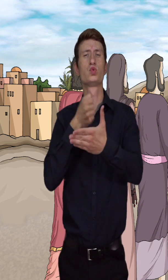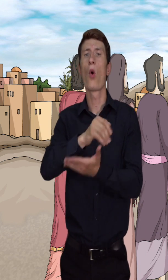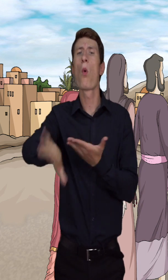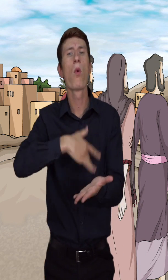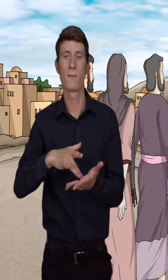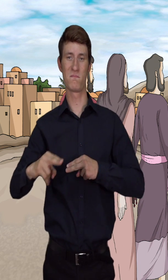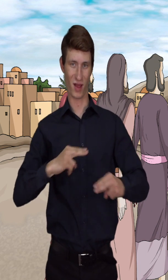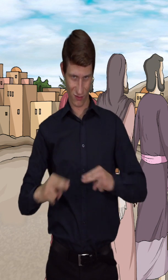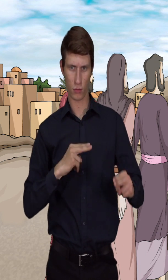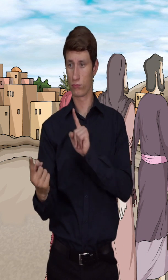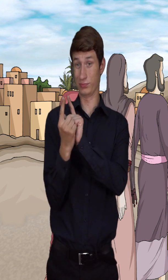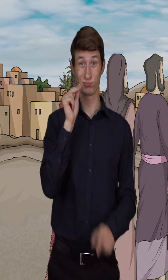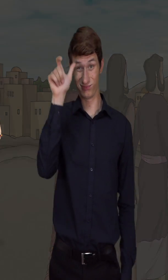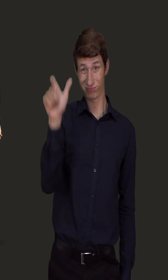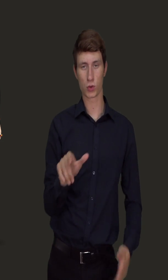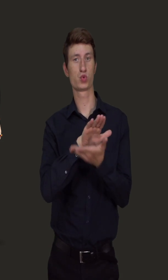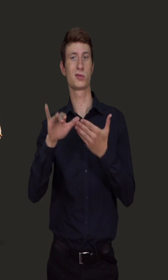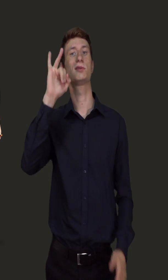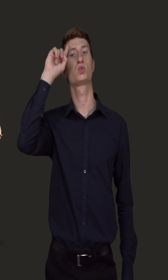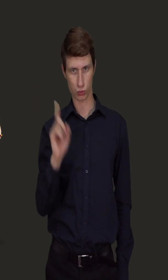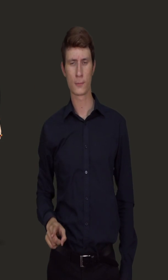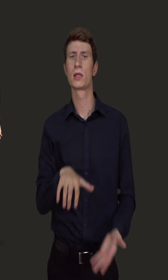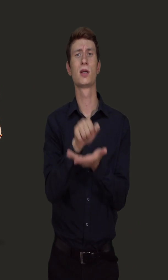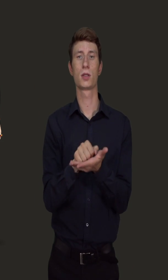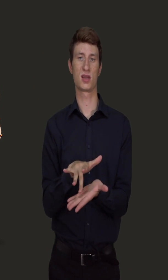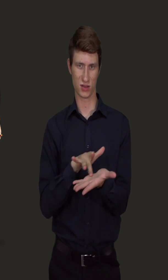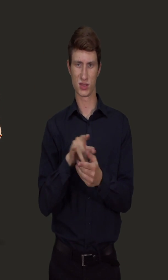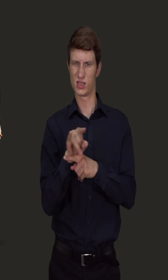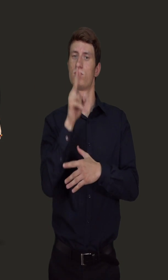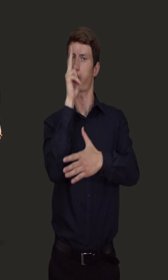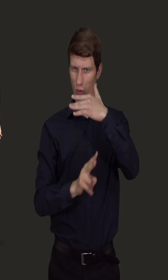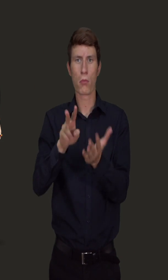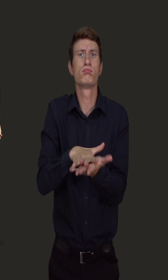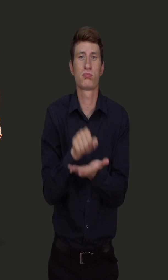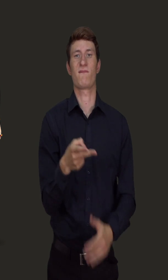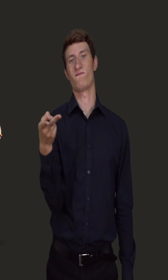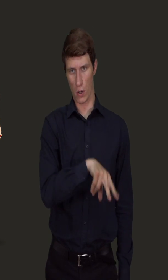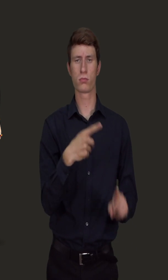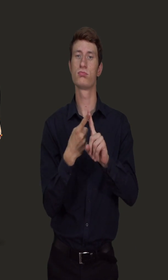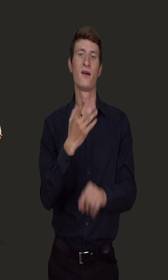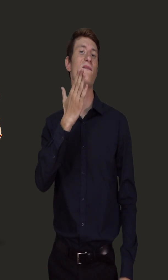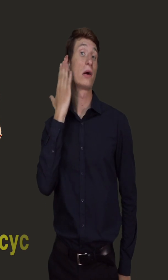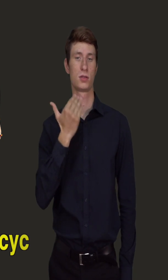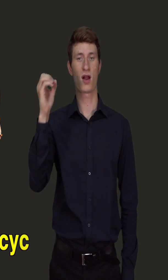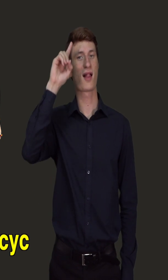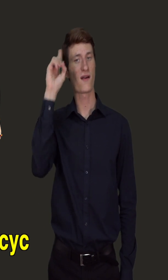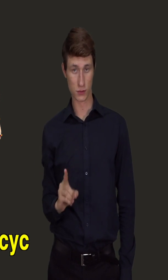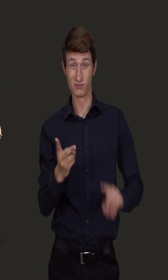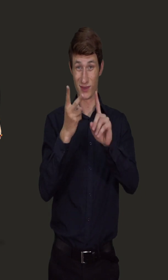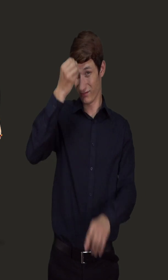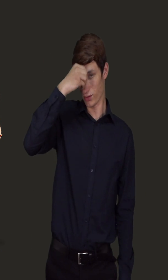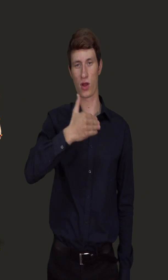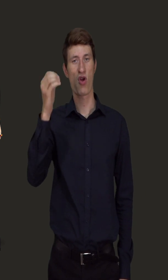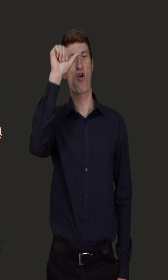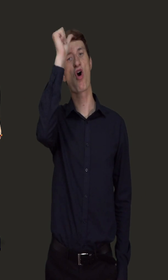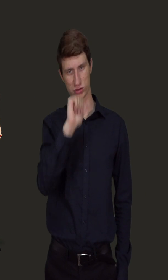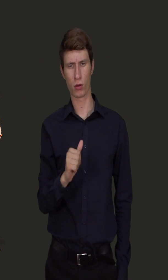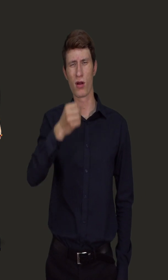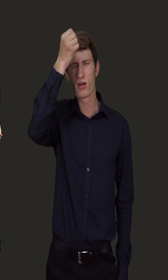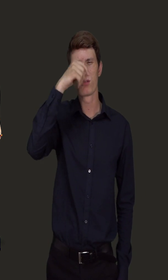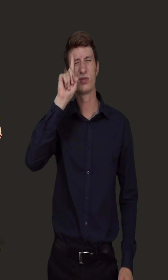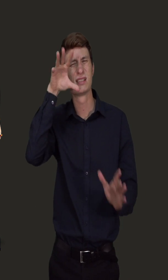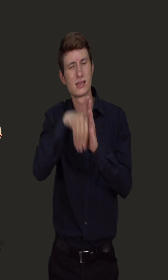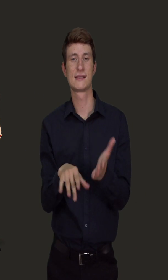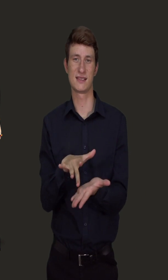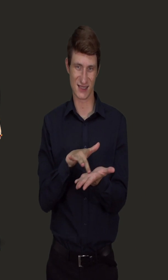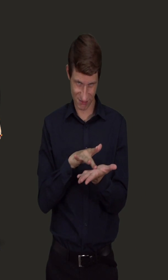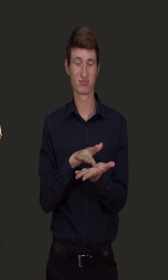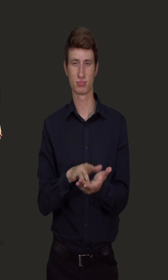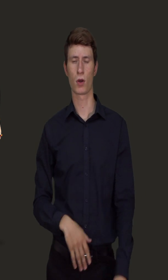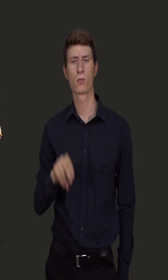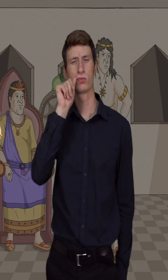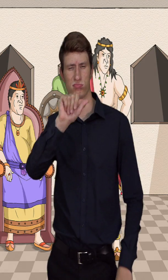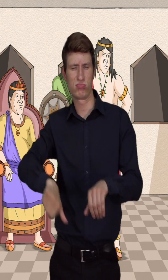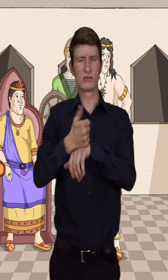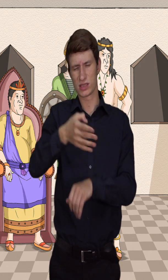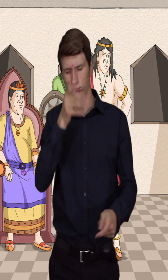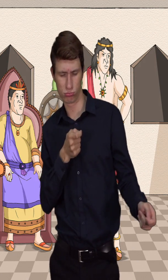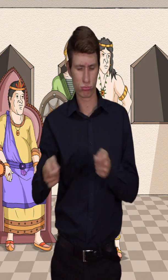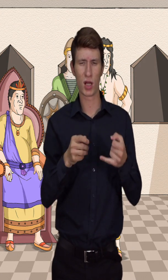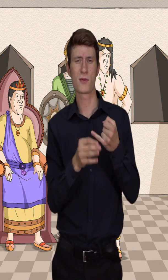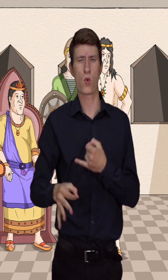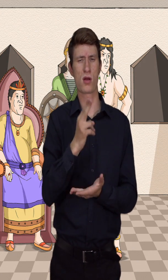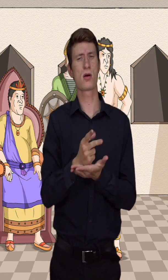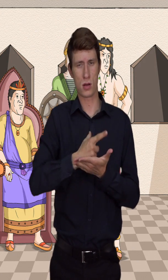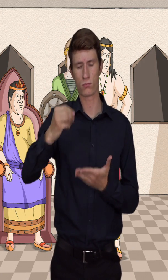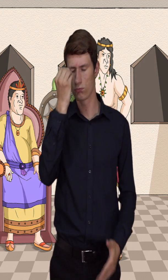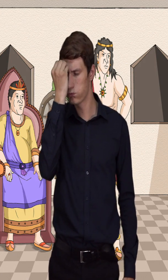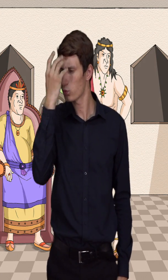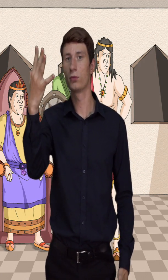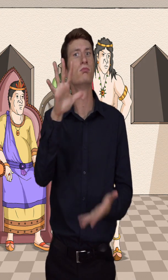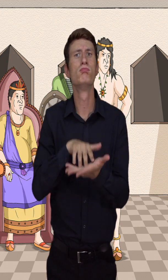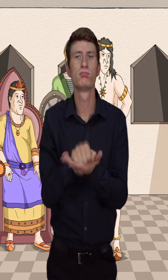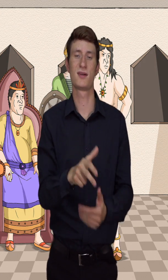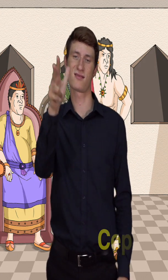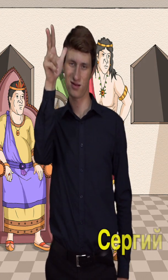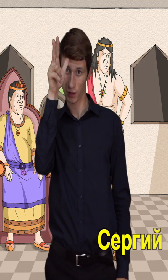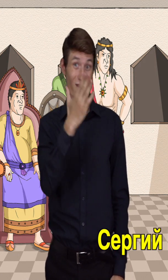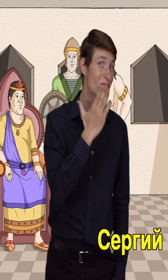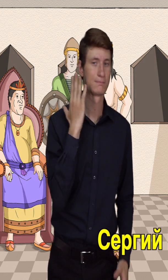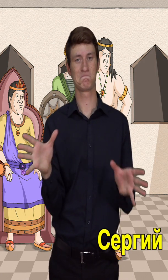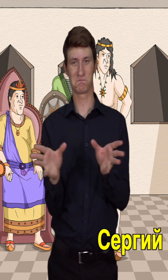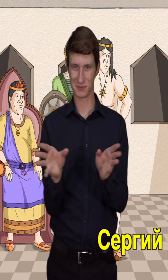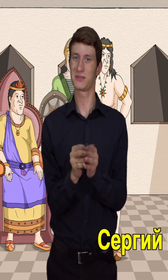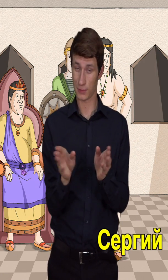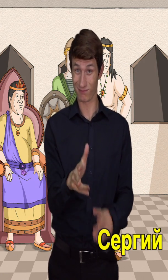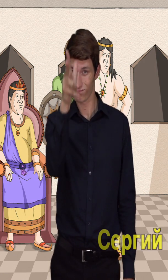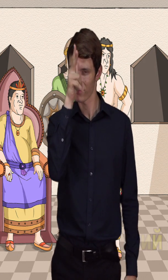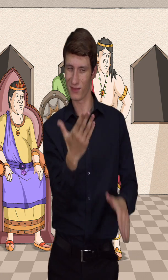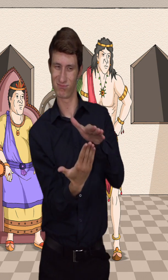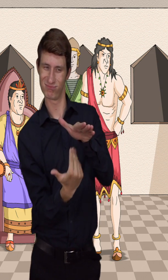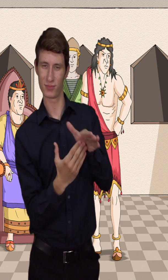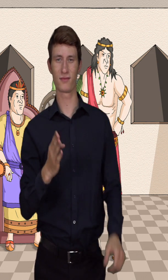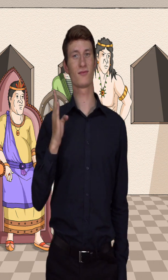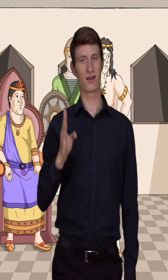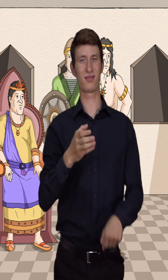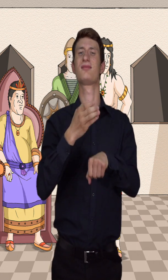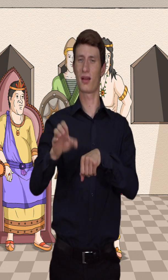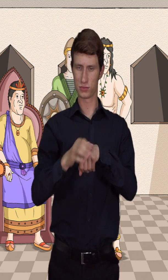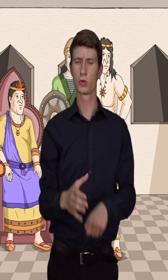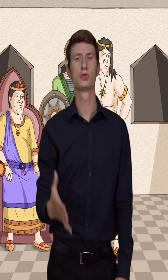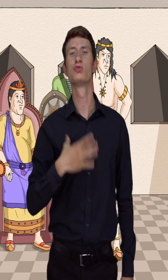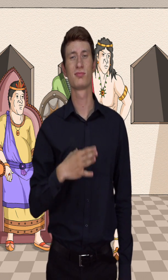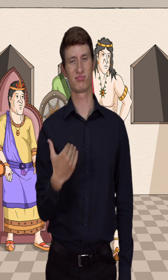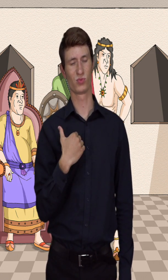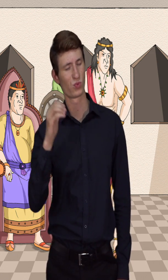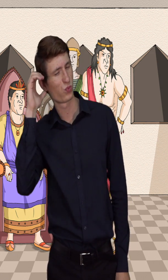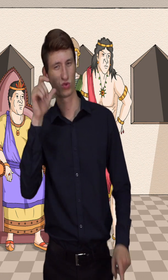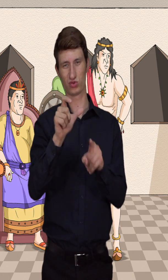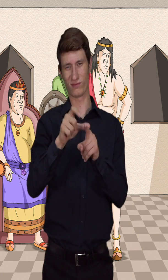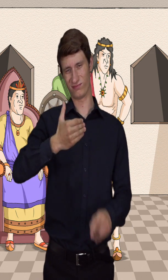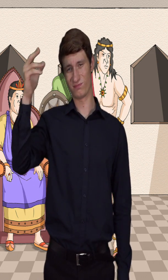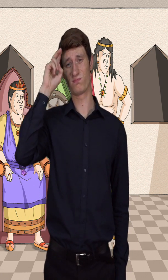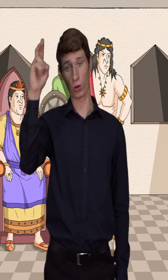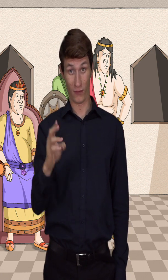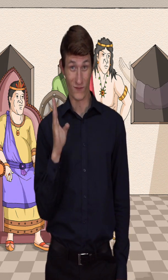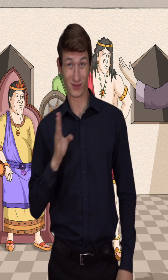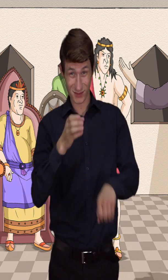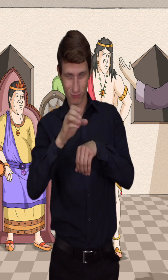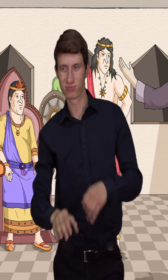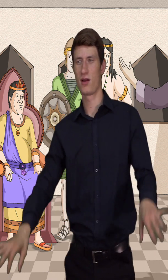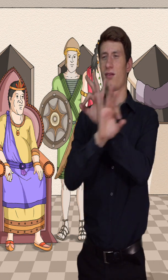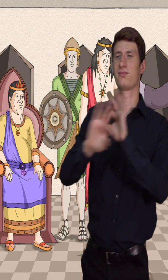They traveled through the whole island as far as Paphos, where they found a Jewish sorcerer and false prophet named Bar-Jesus, an attendant of the proconsul, Sergius Paulus.